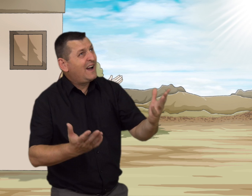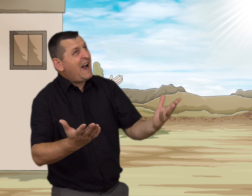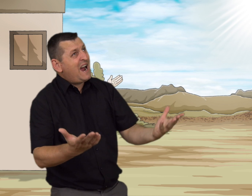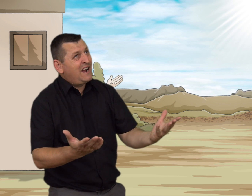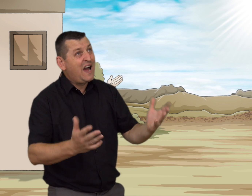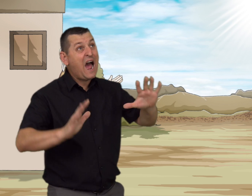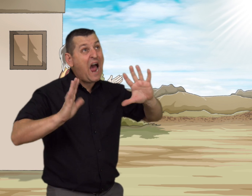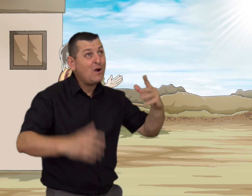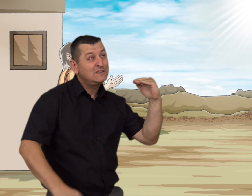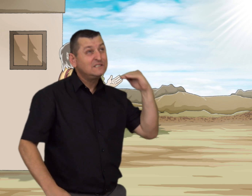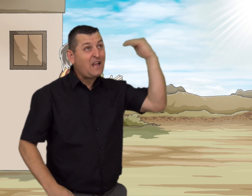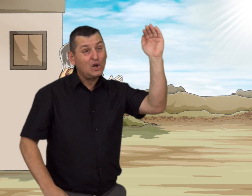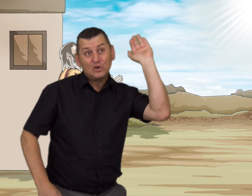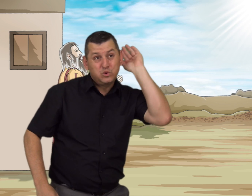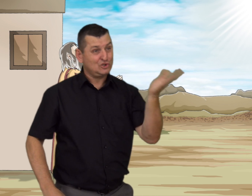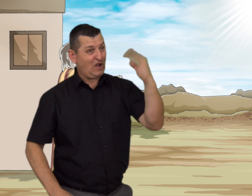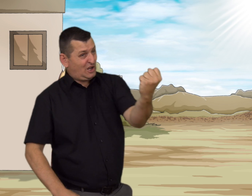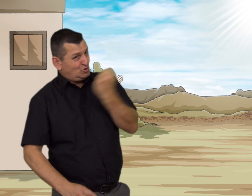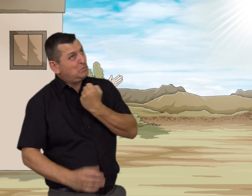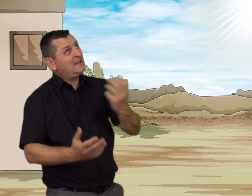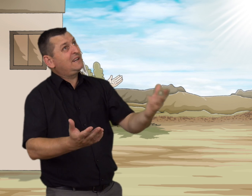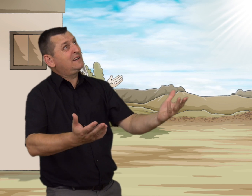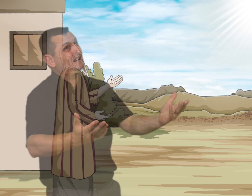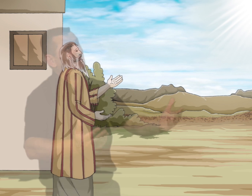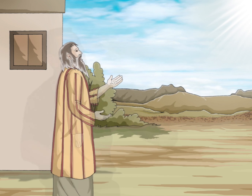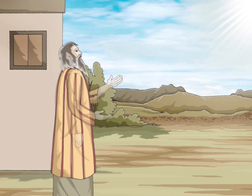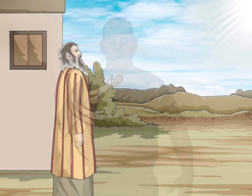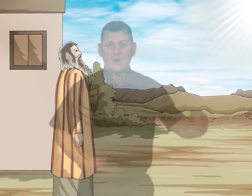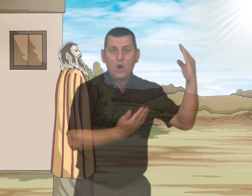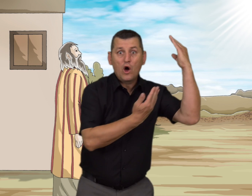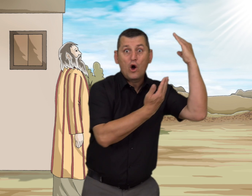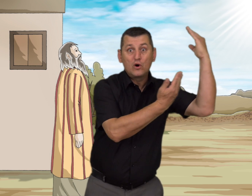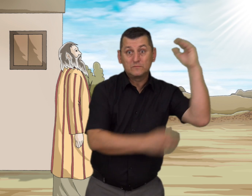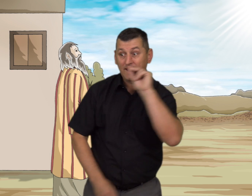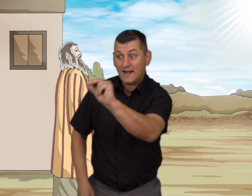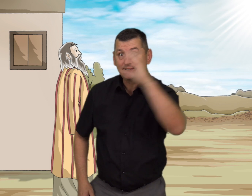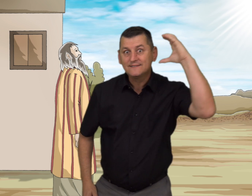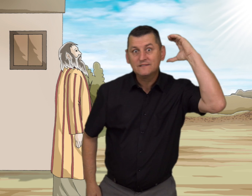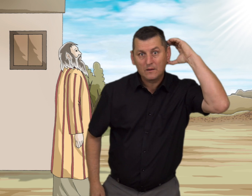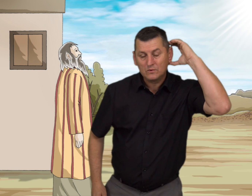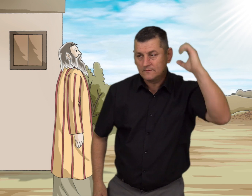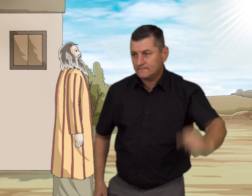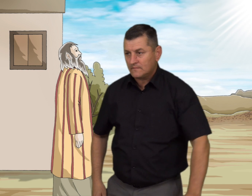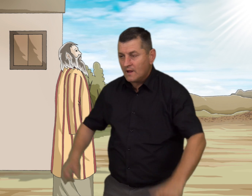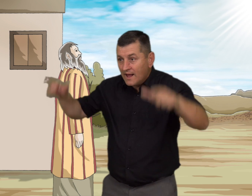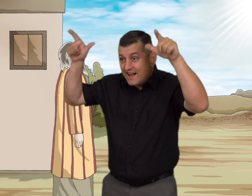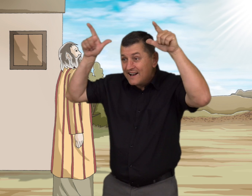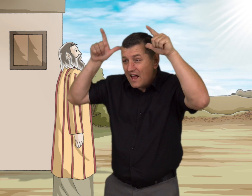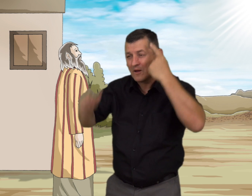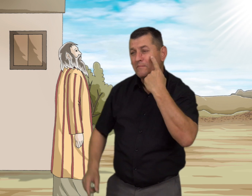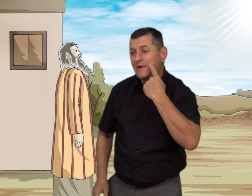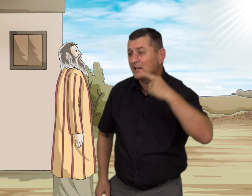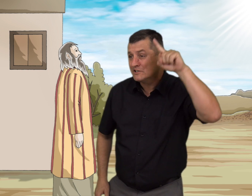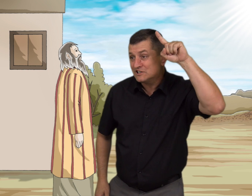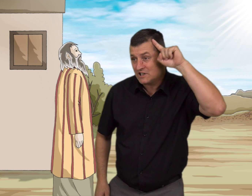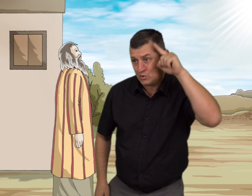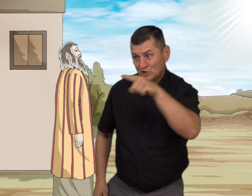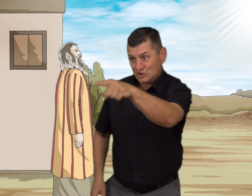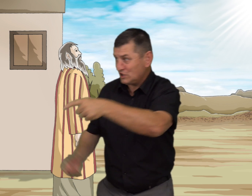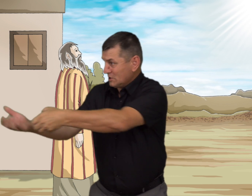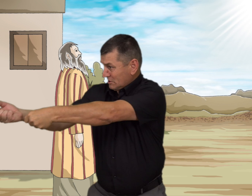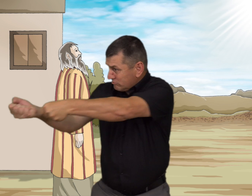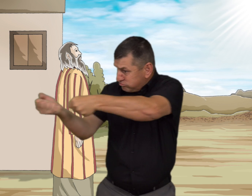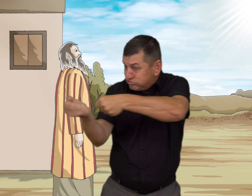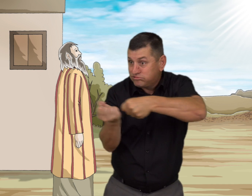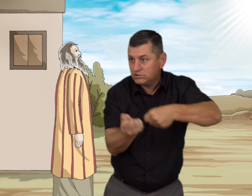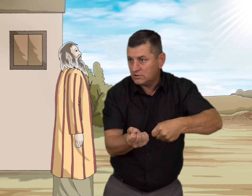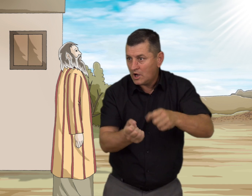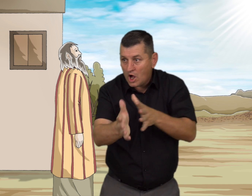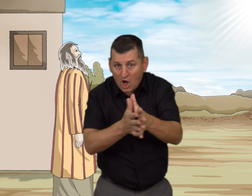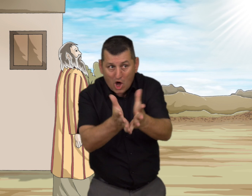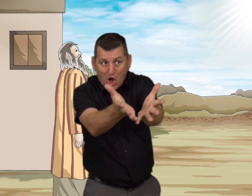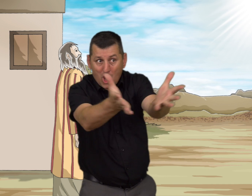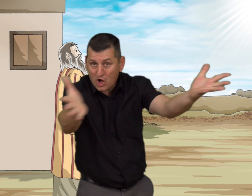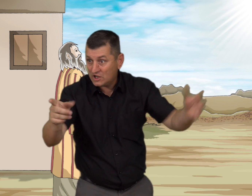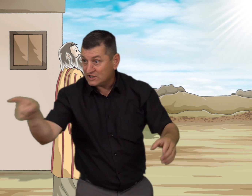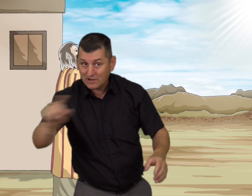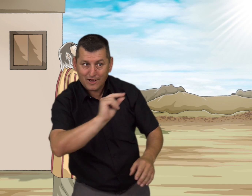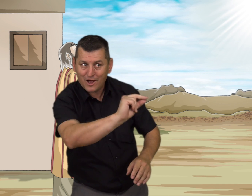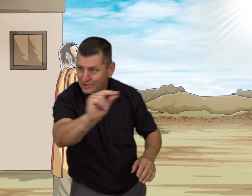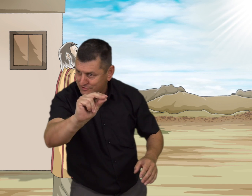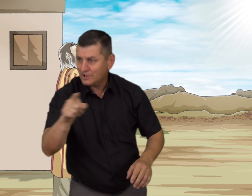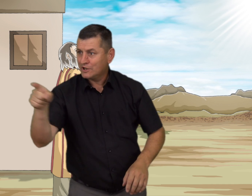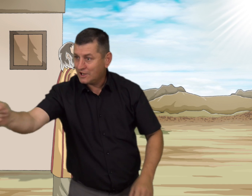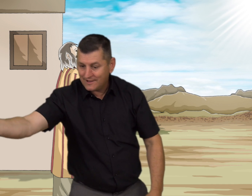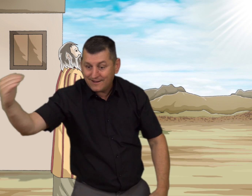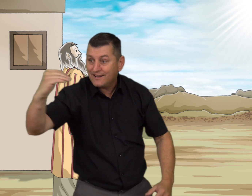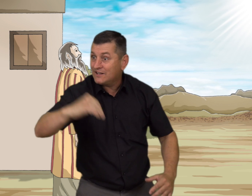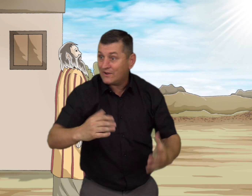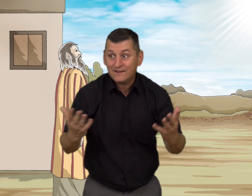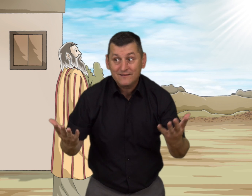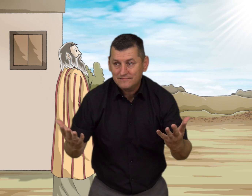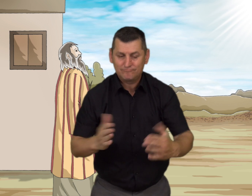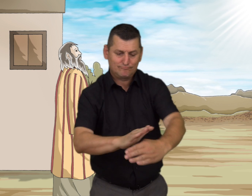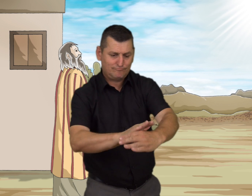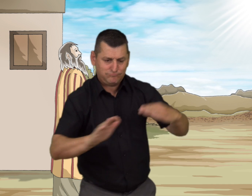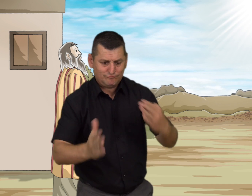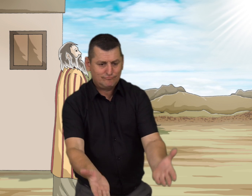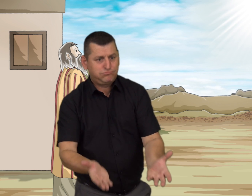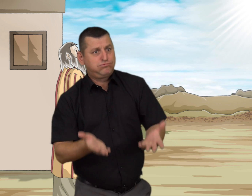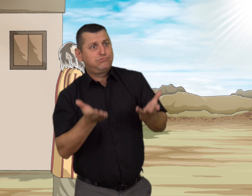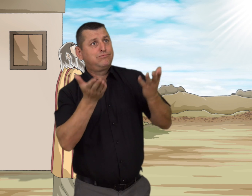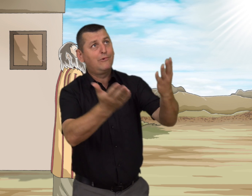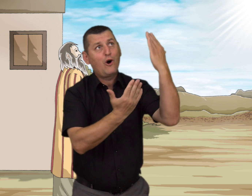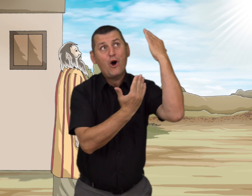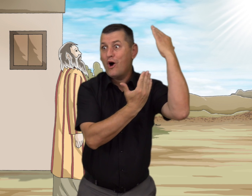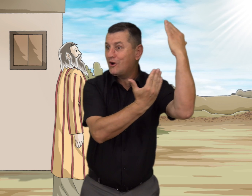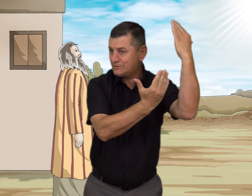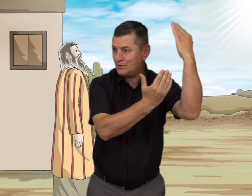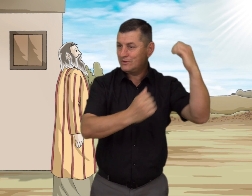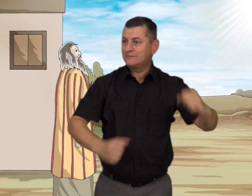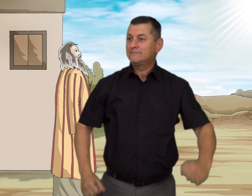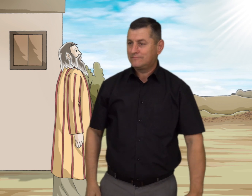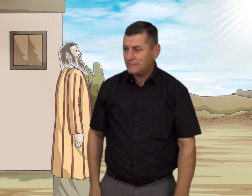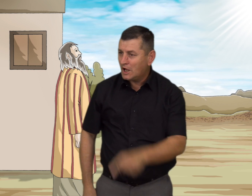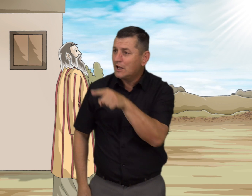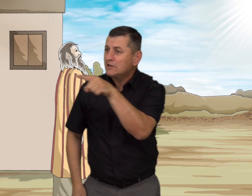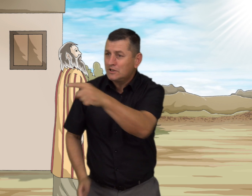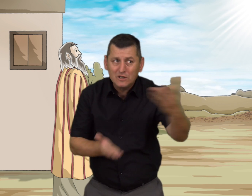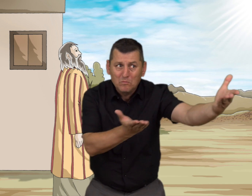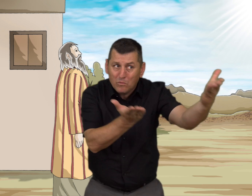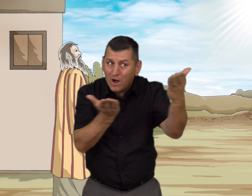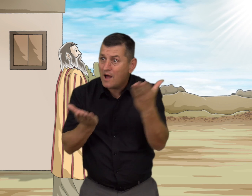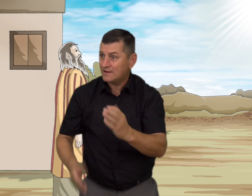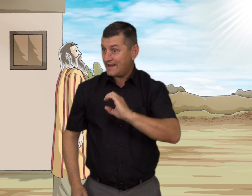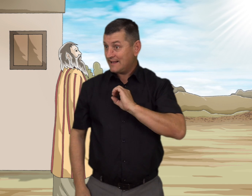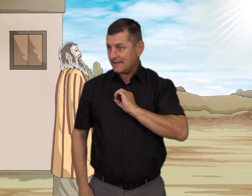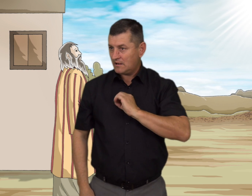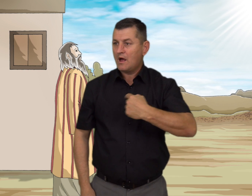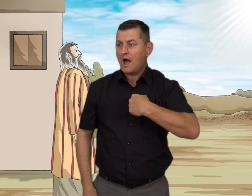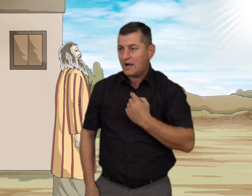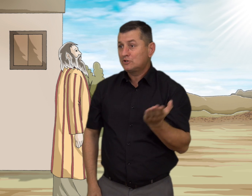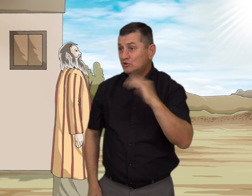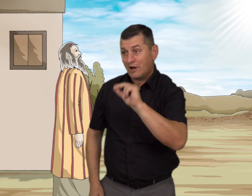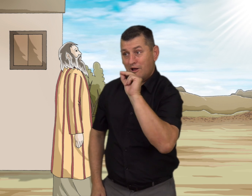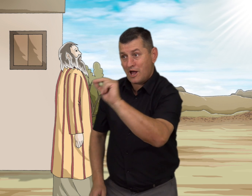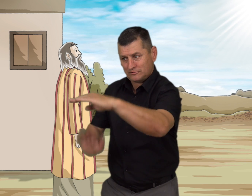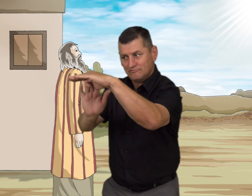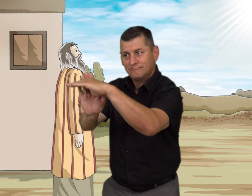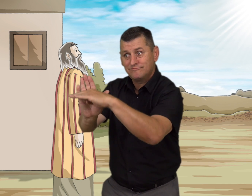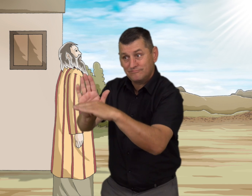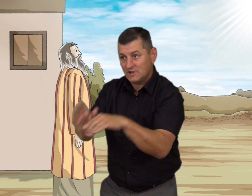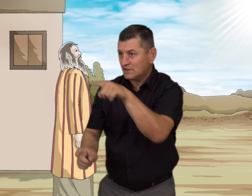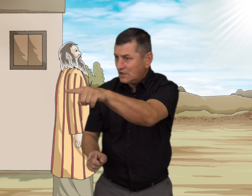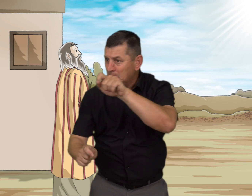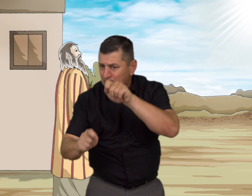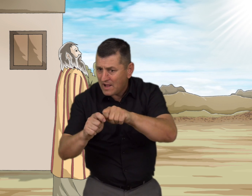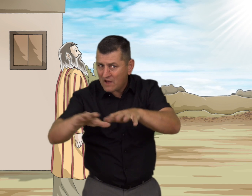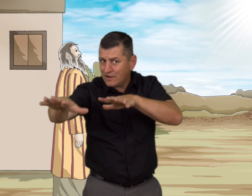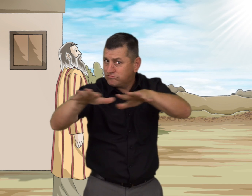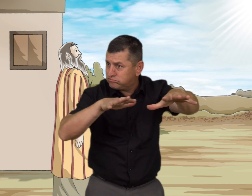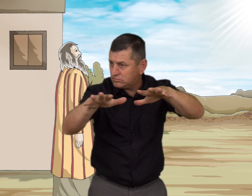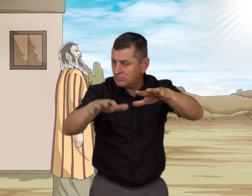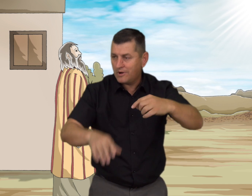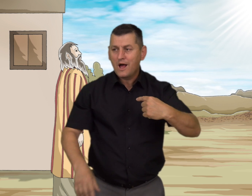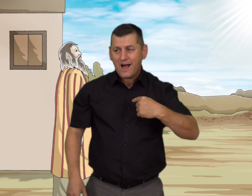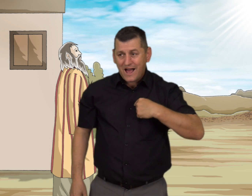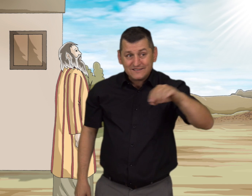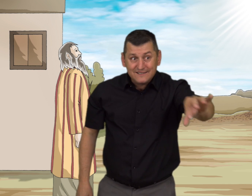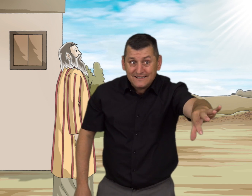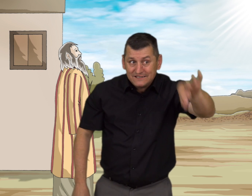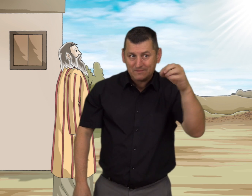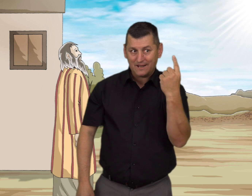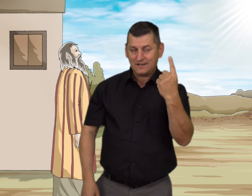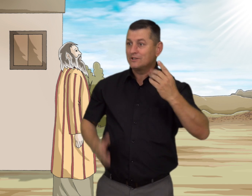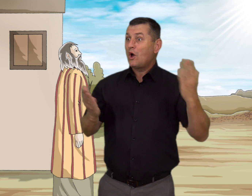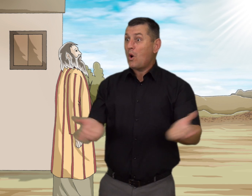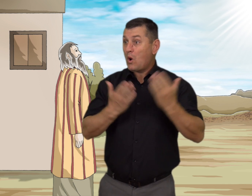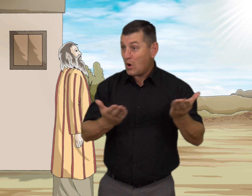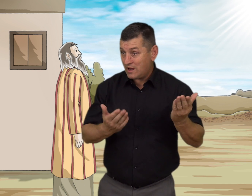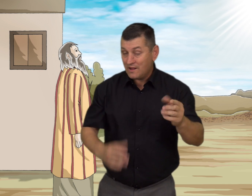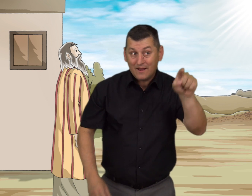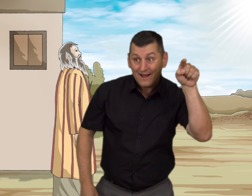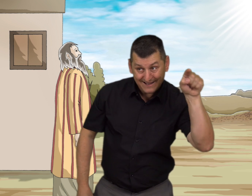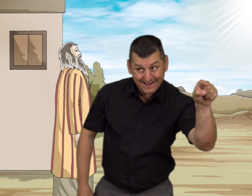“Saul will hear of it and kill me!” The LORD answered, “Take a heifer with you and say, ‘I have come to sacrifice to the LORD.’